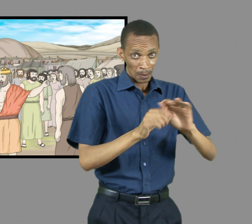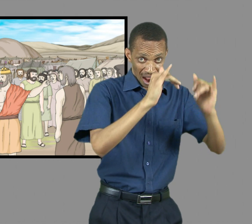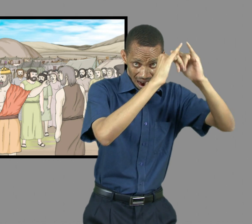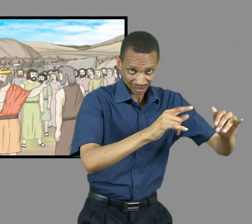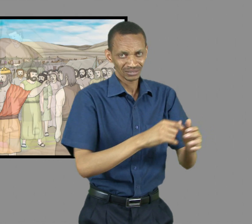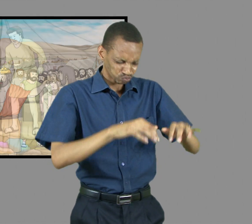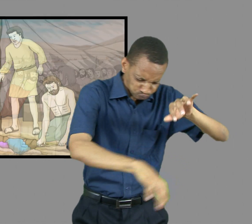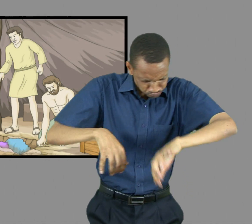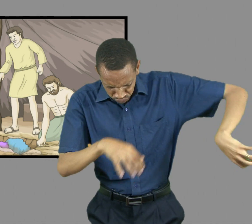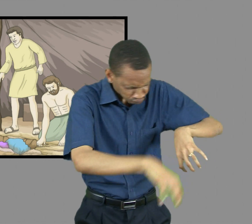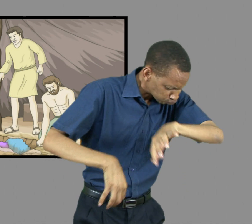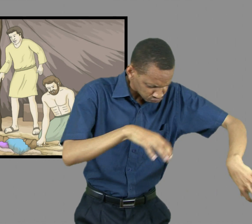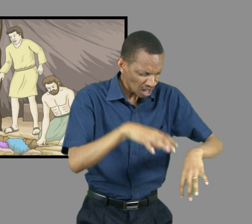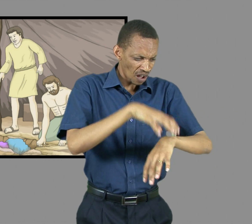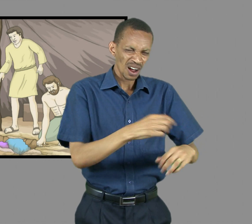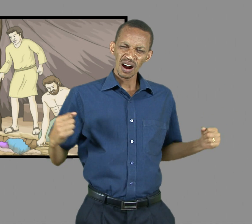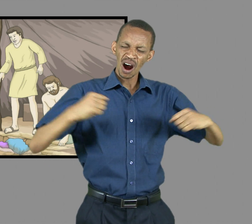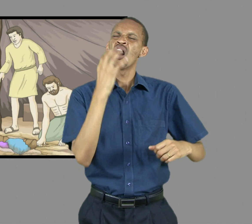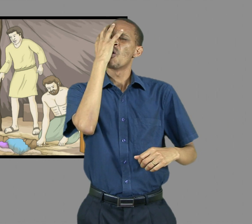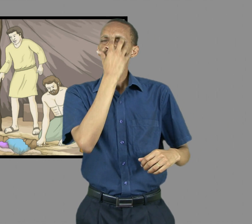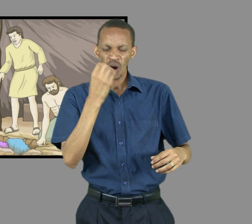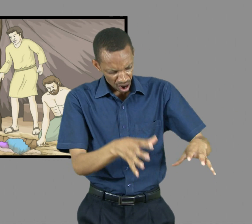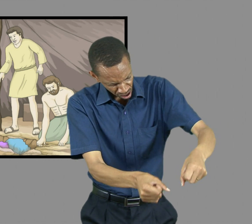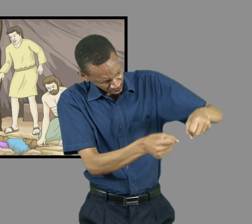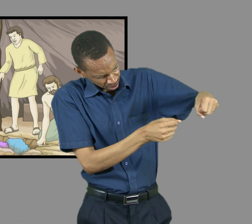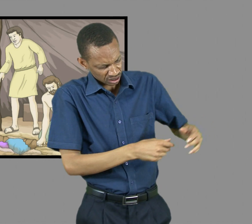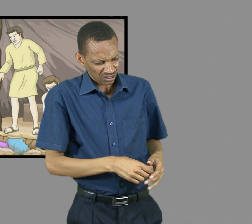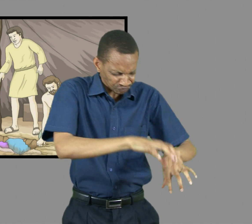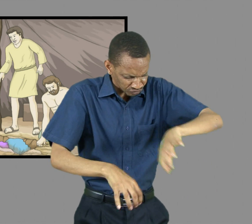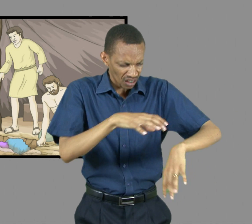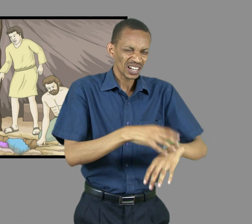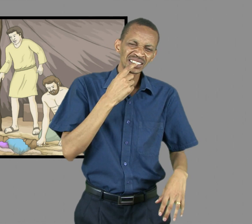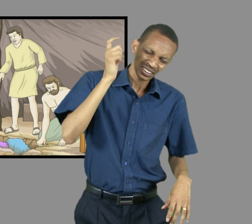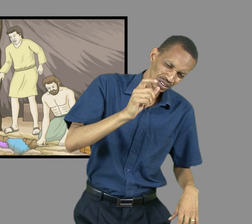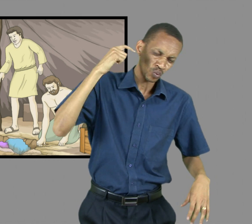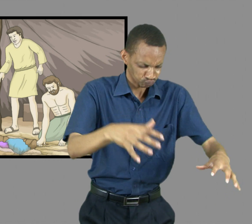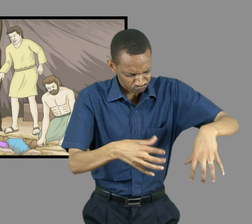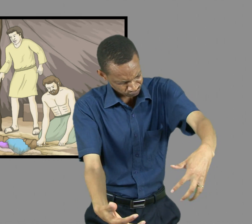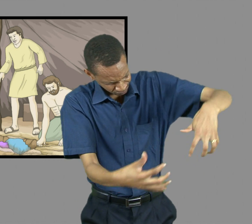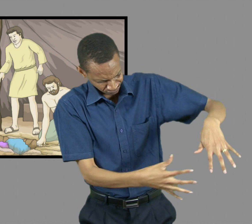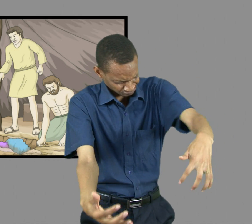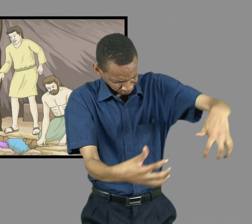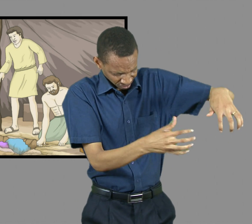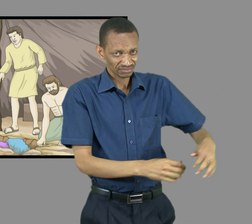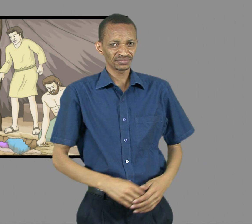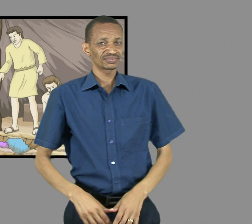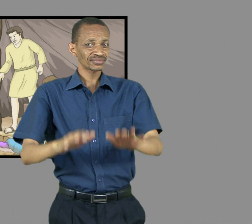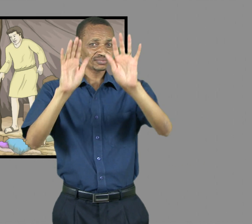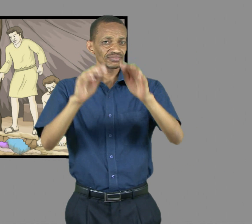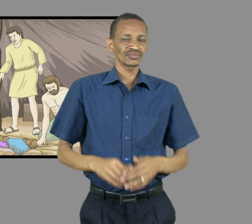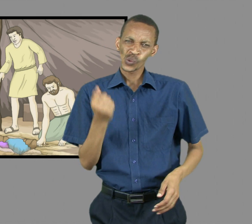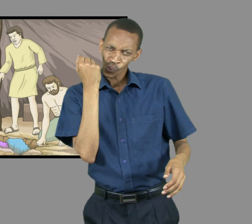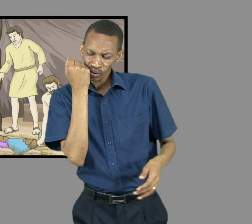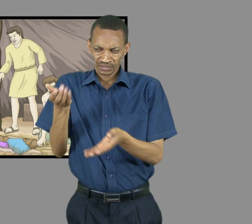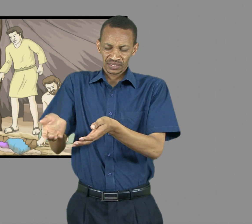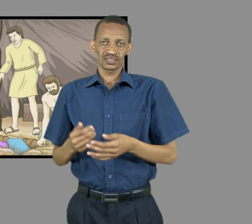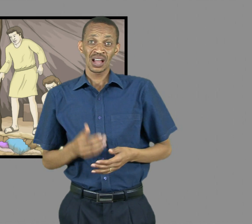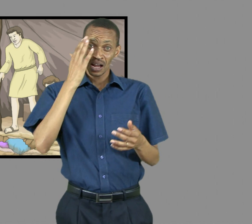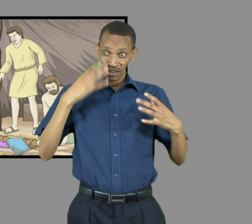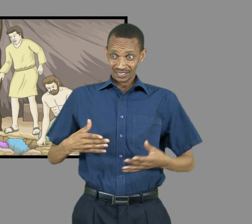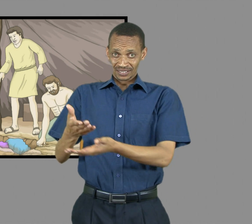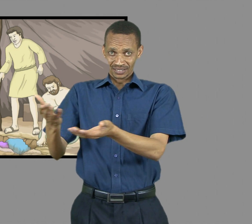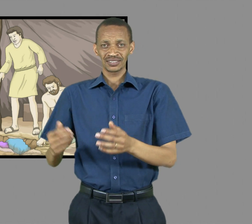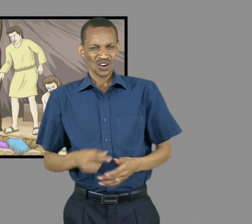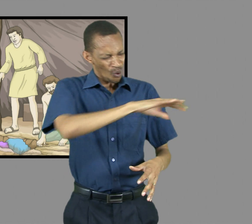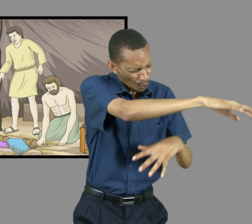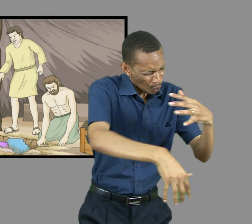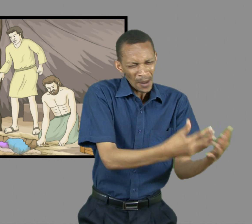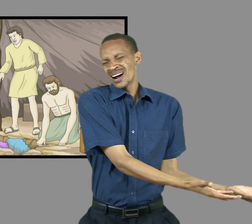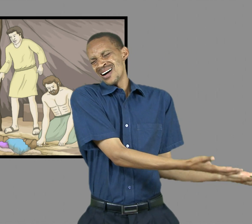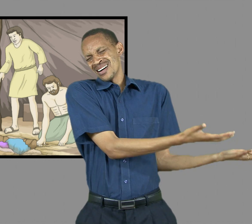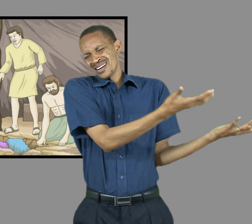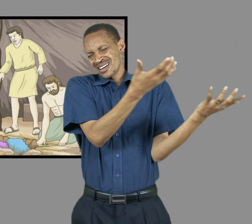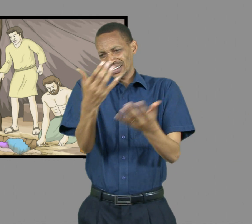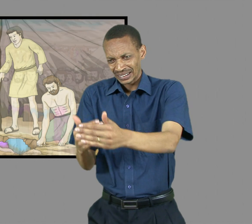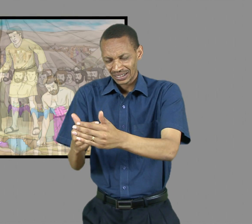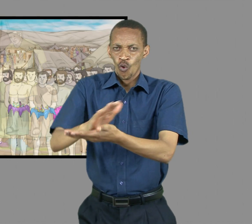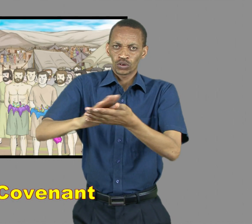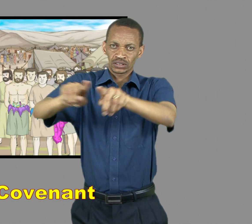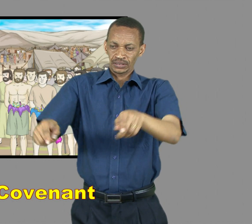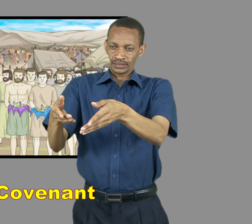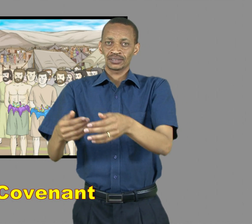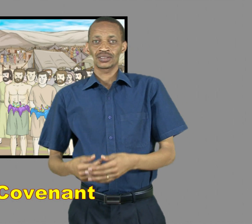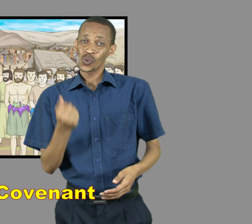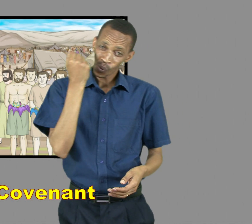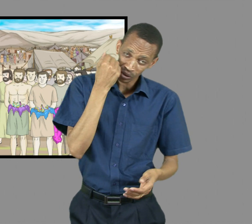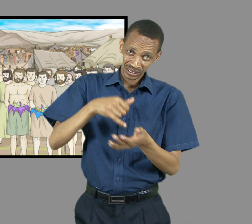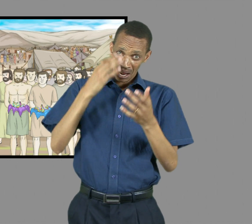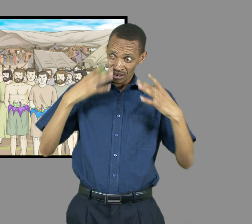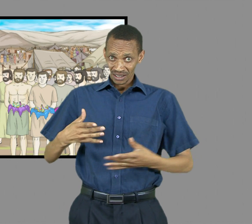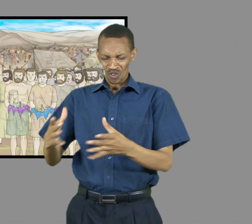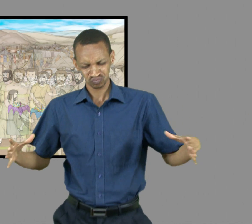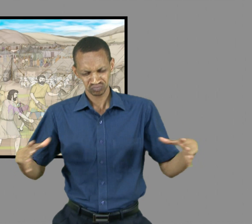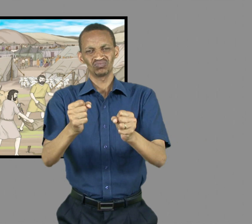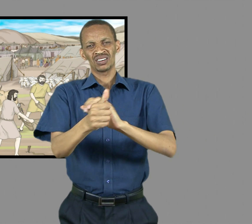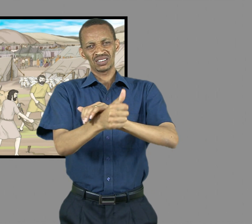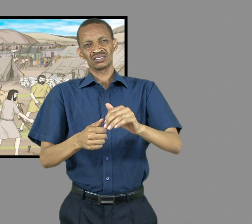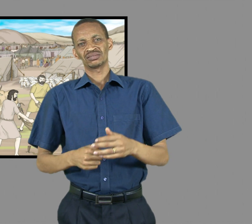So Joshua sent messengers who ran to the tent, and there it all was, hidden in his tent, with the silver underneath. They took the things from inside the tent, brought them to Joshua and all the Israelites, and spread them out before the LORD.